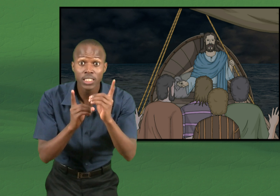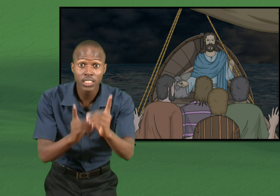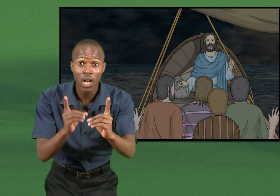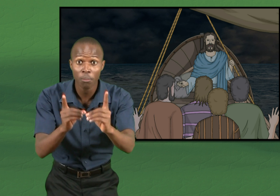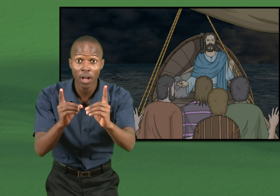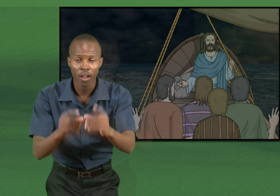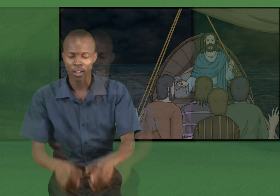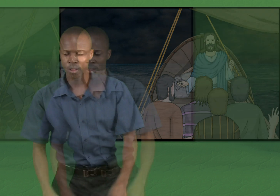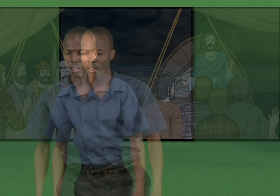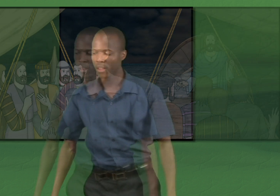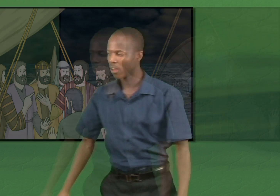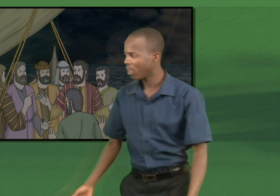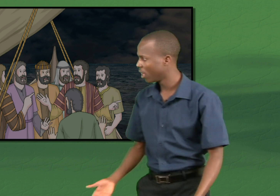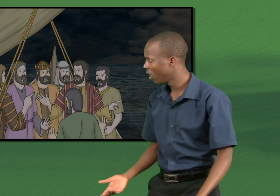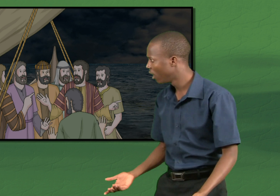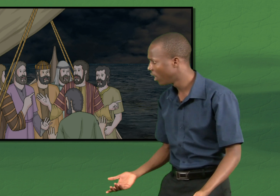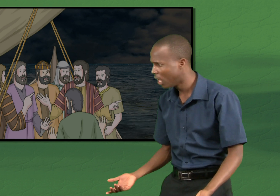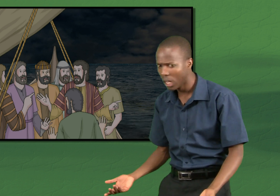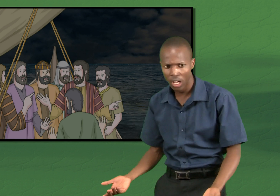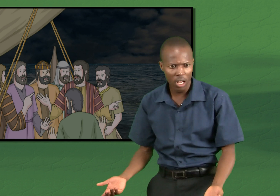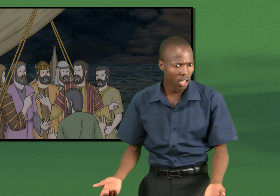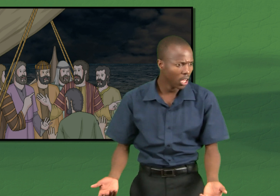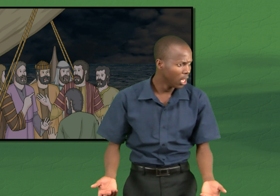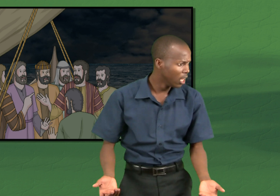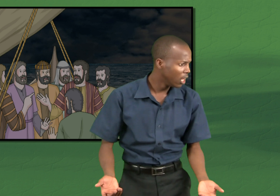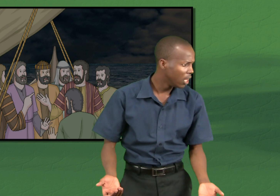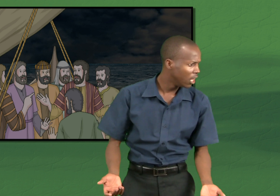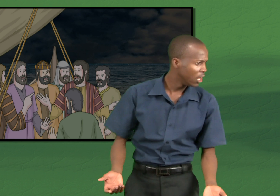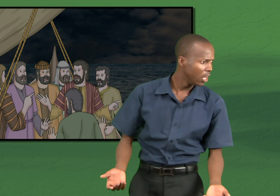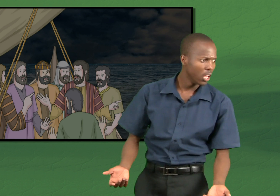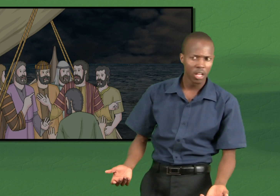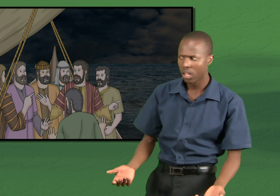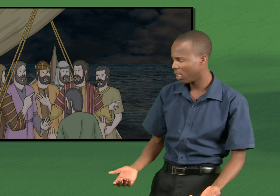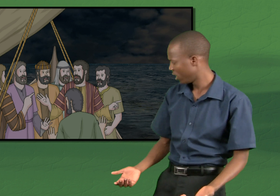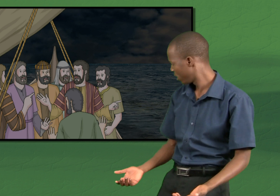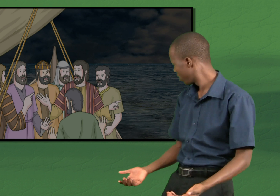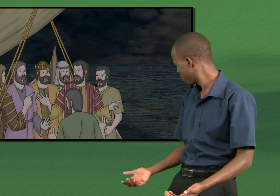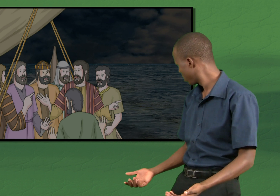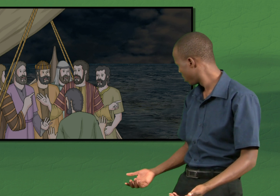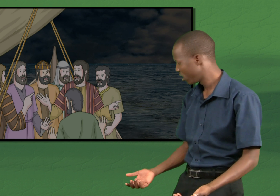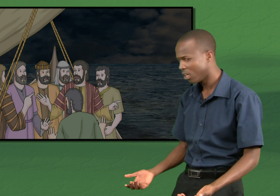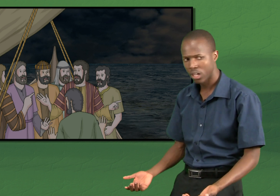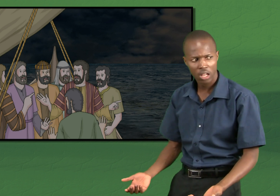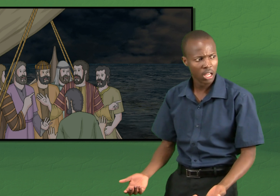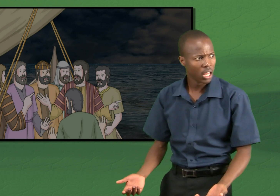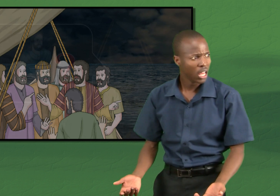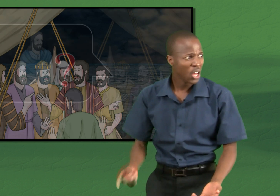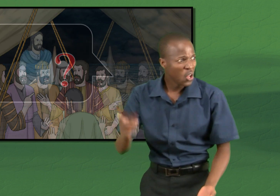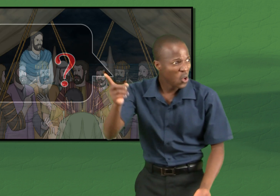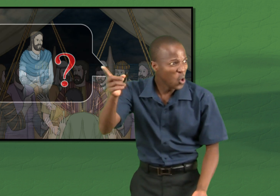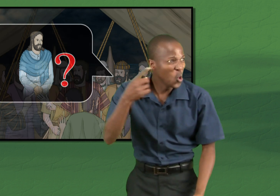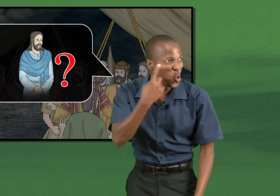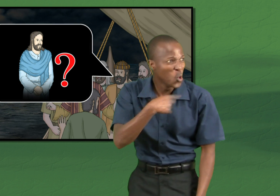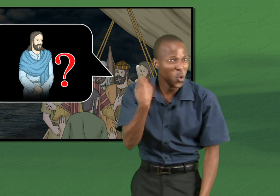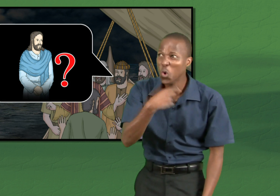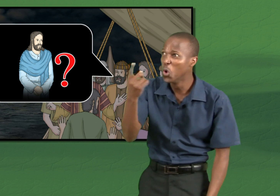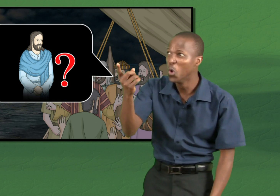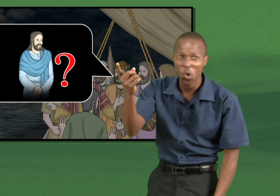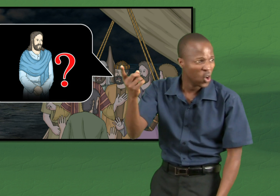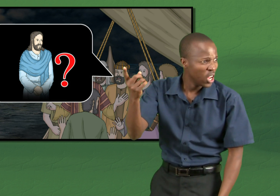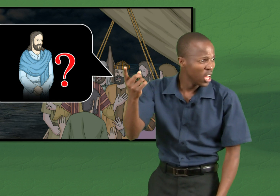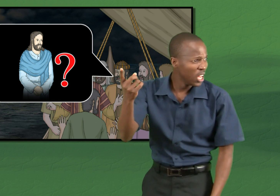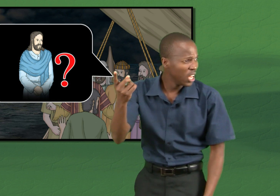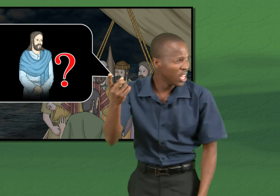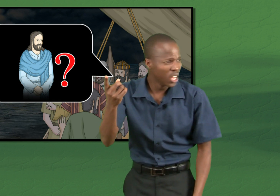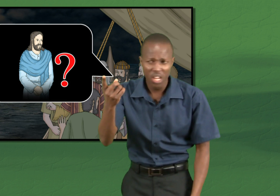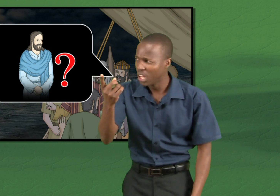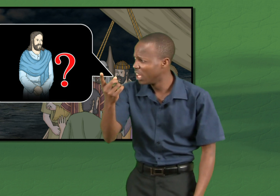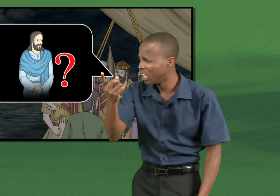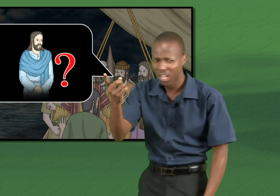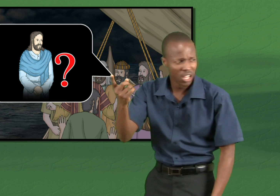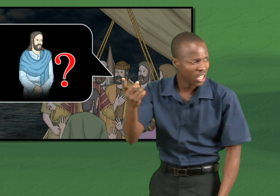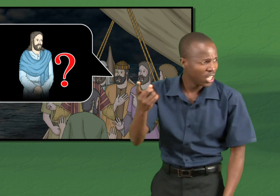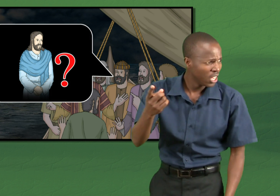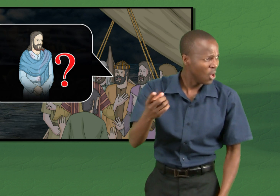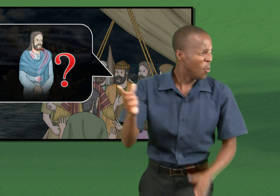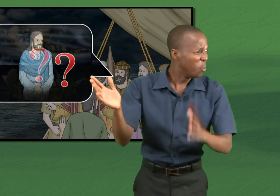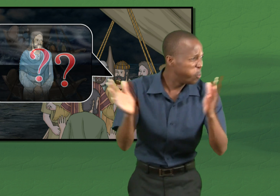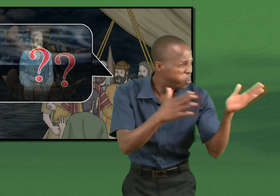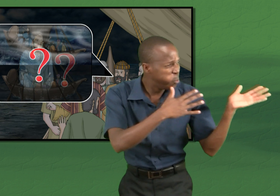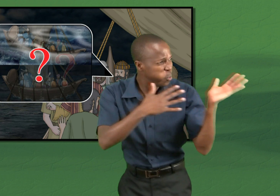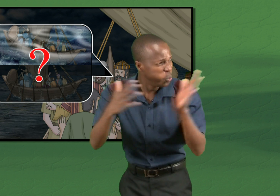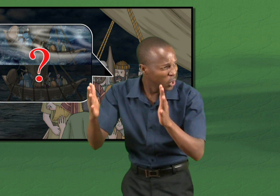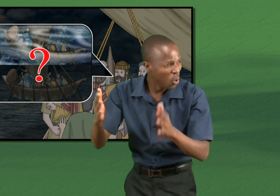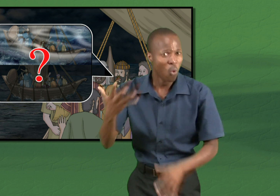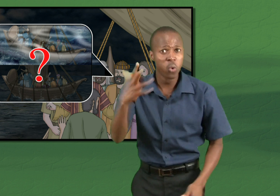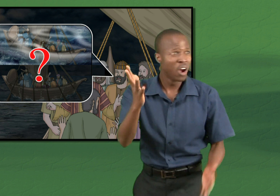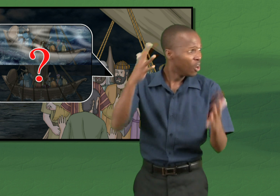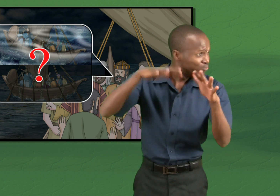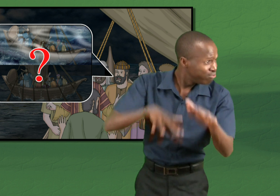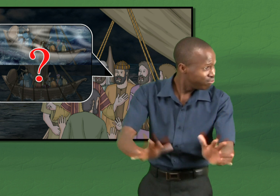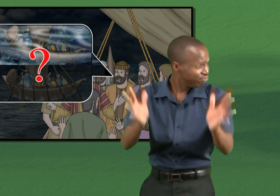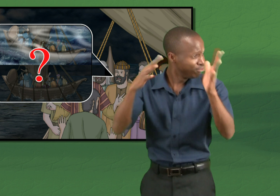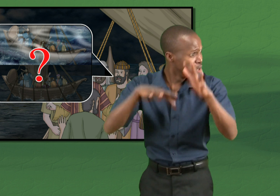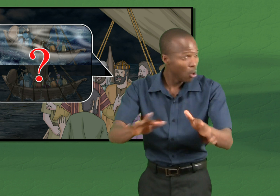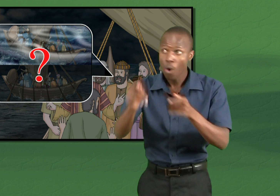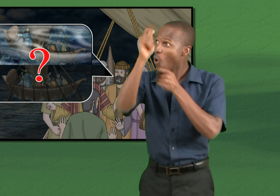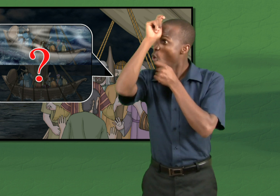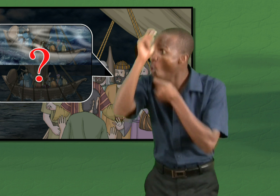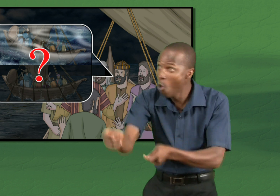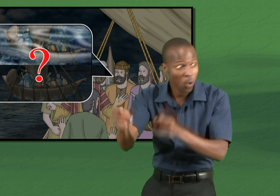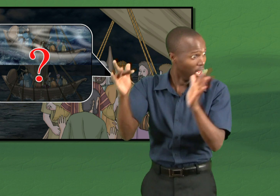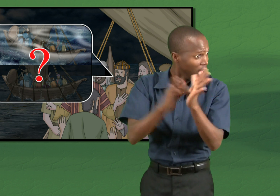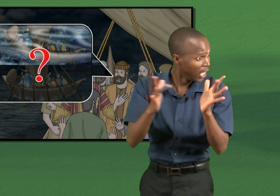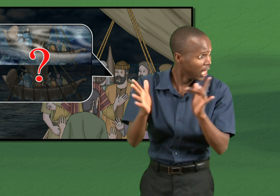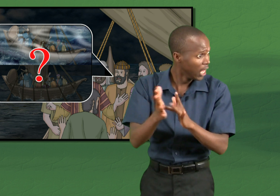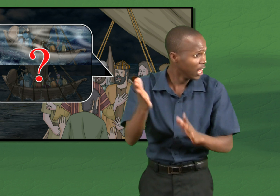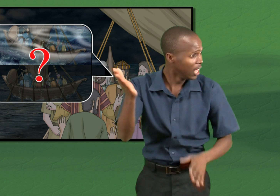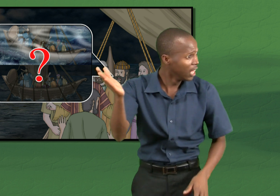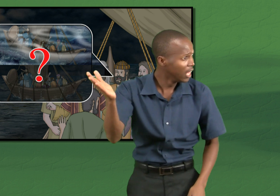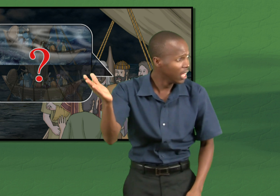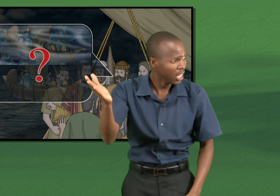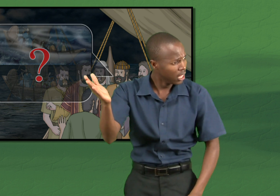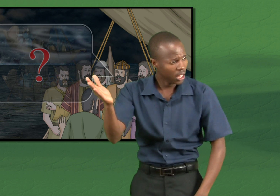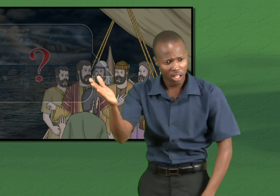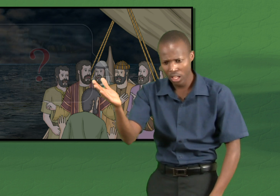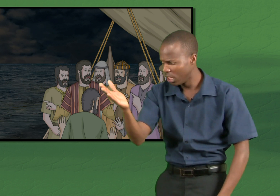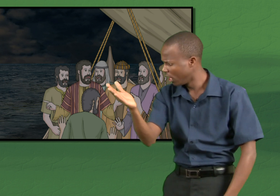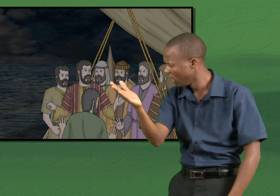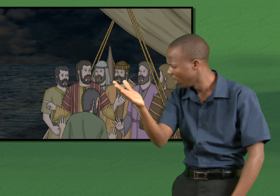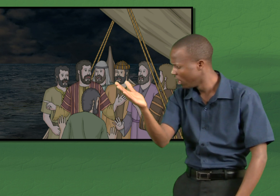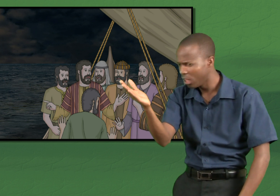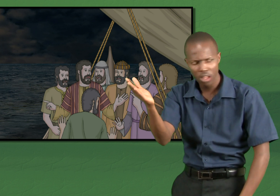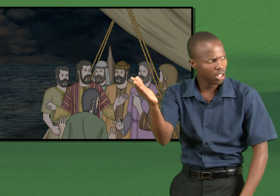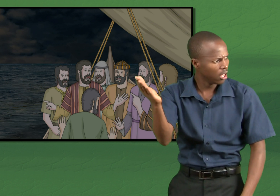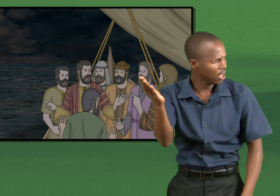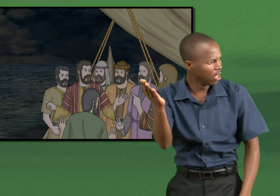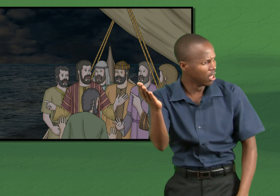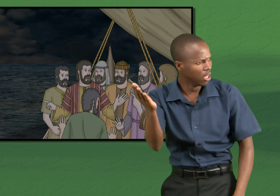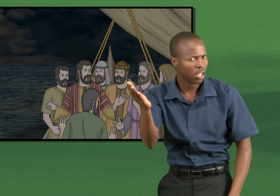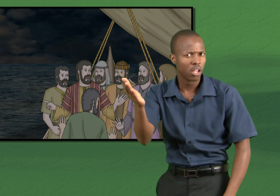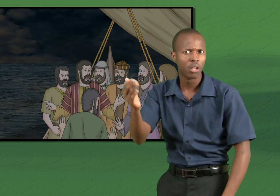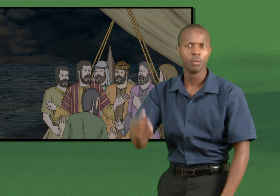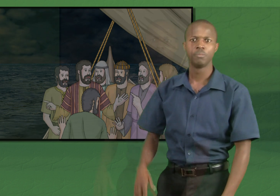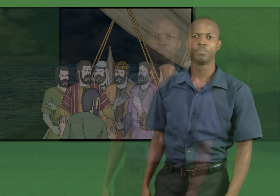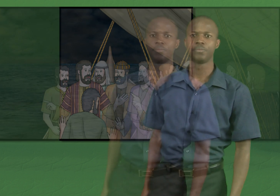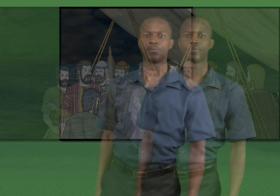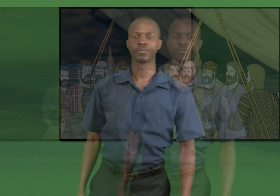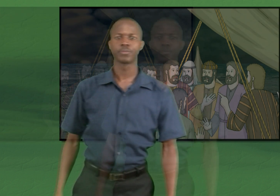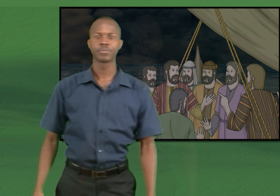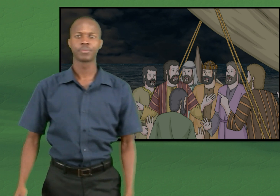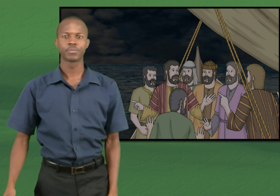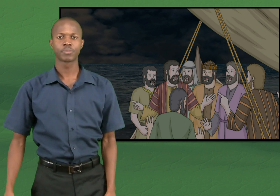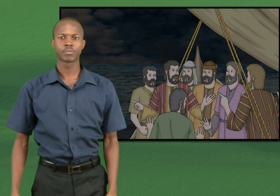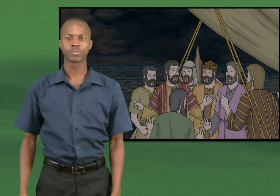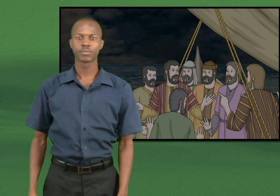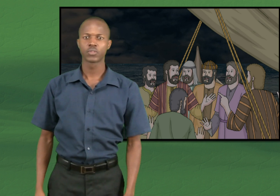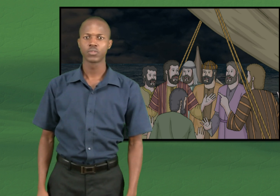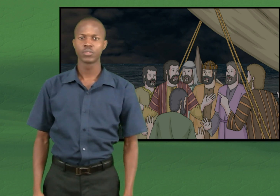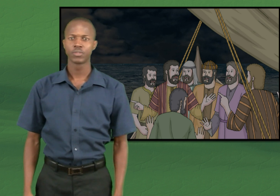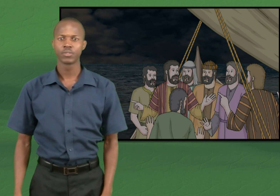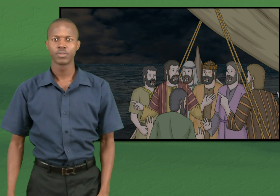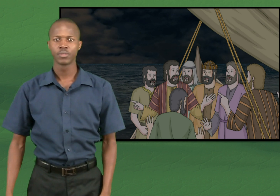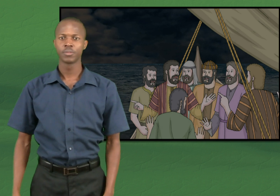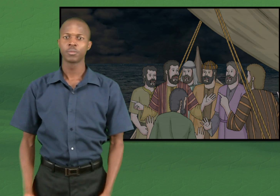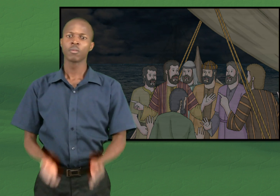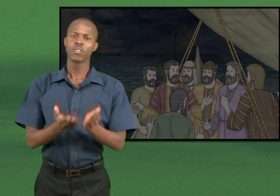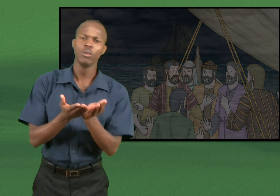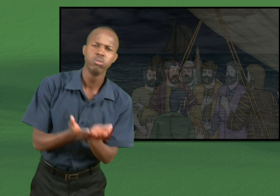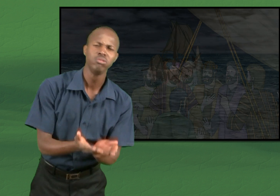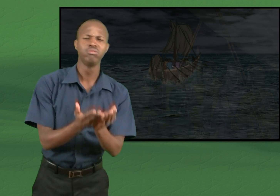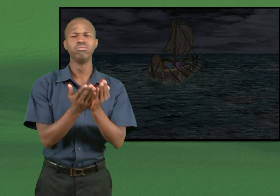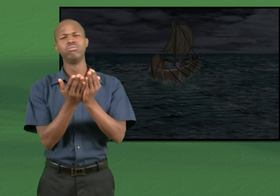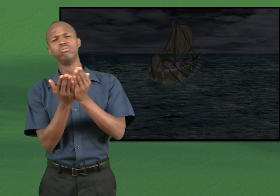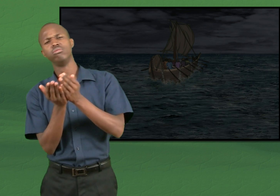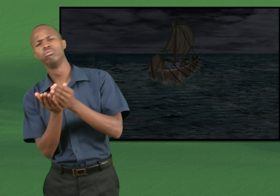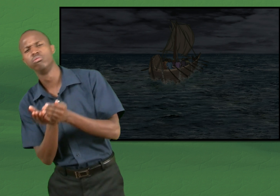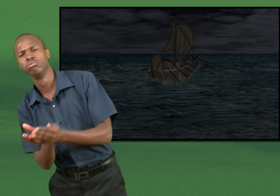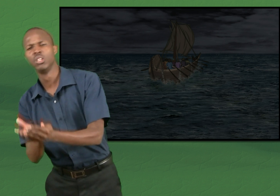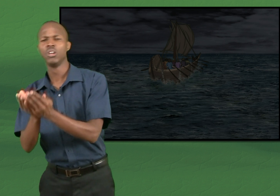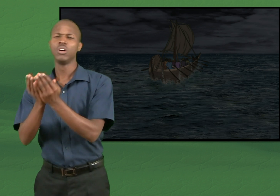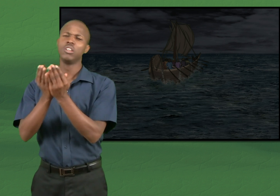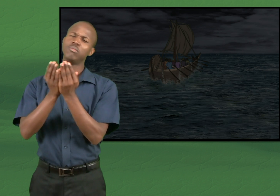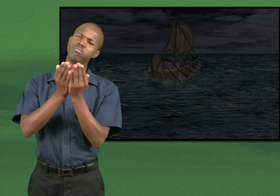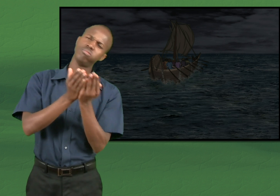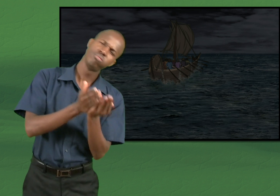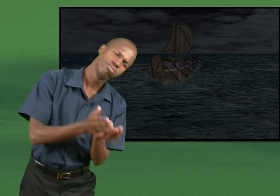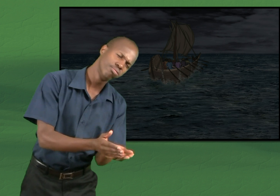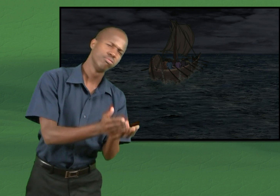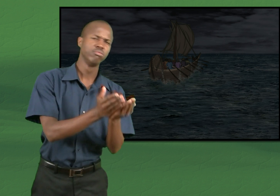Overwhelmed with fear, they asked one another, “Who is this, that even the wind and the sea obey Him?”